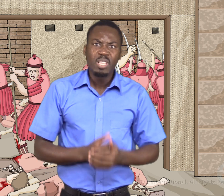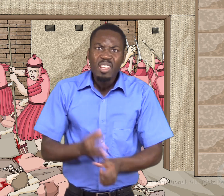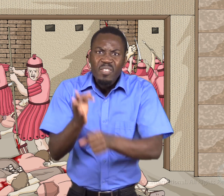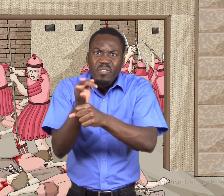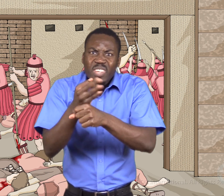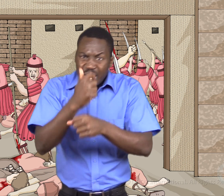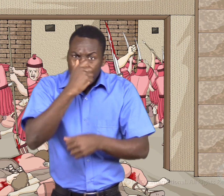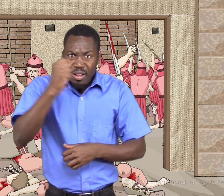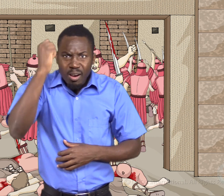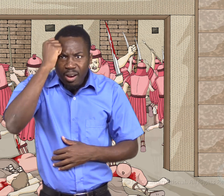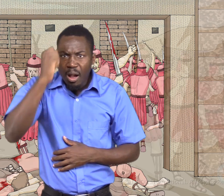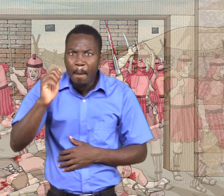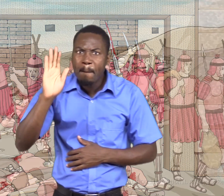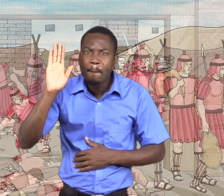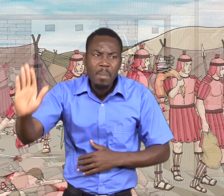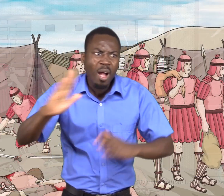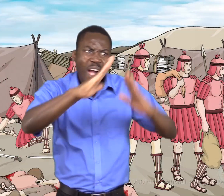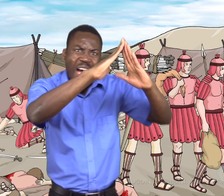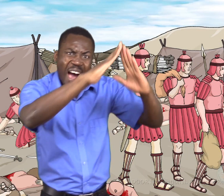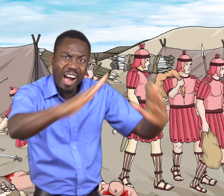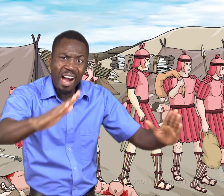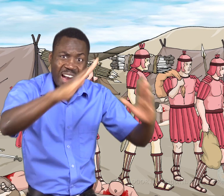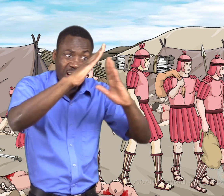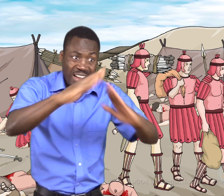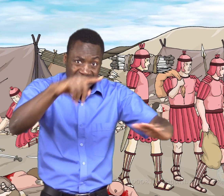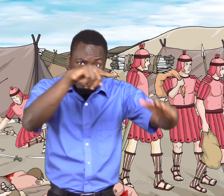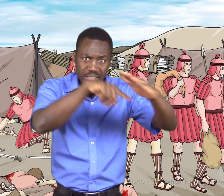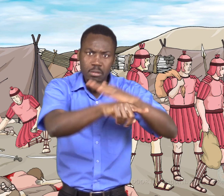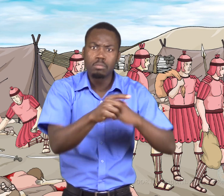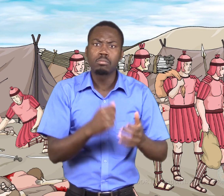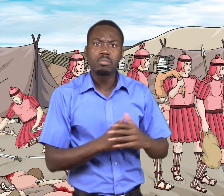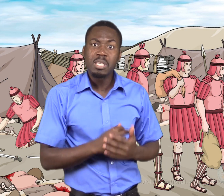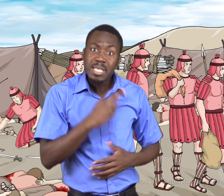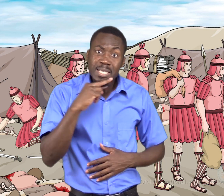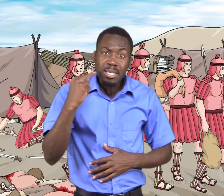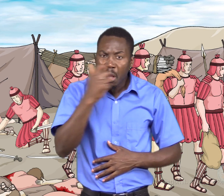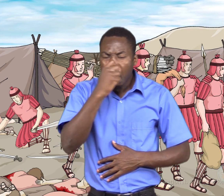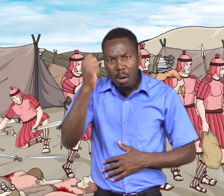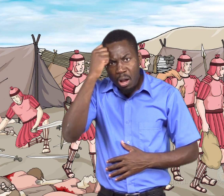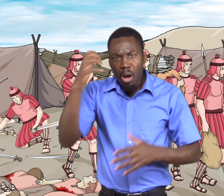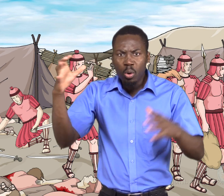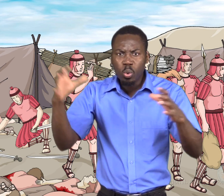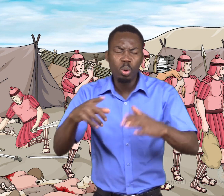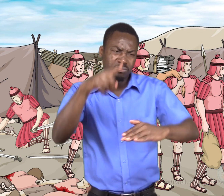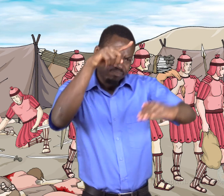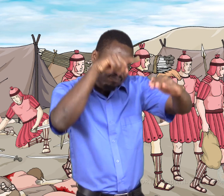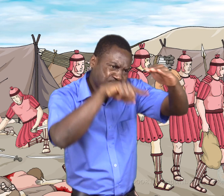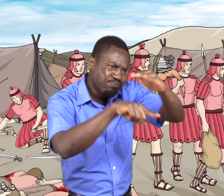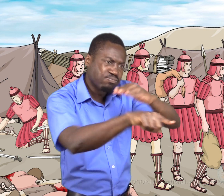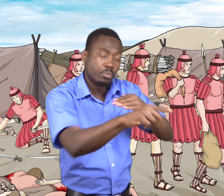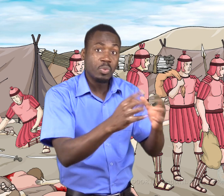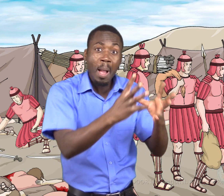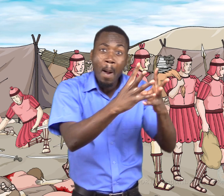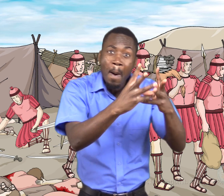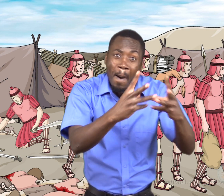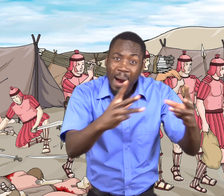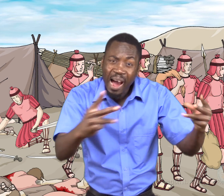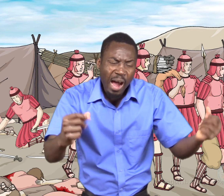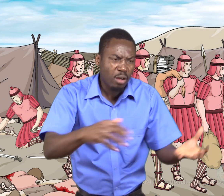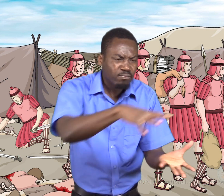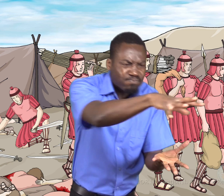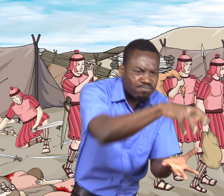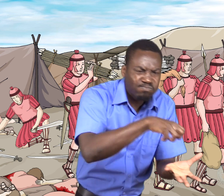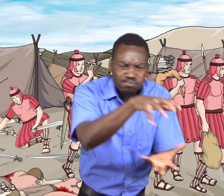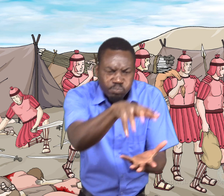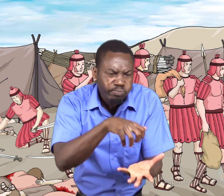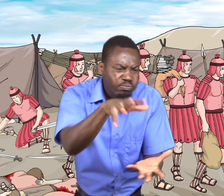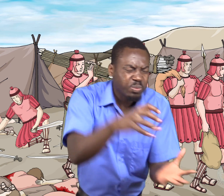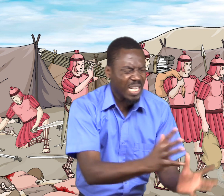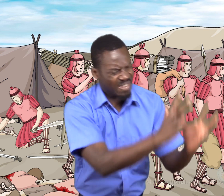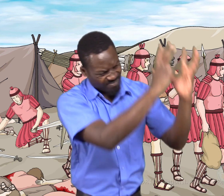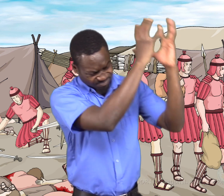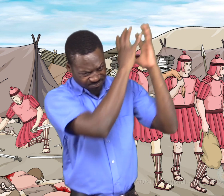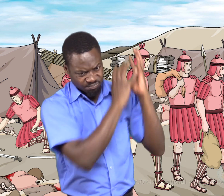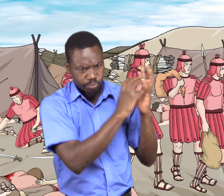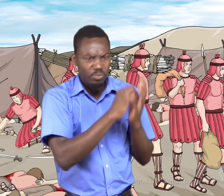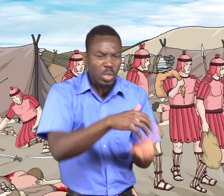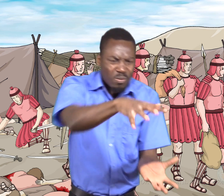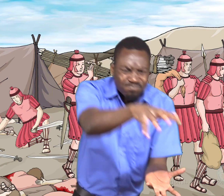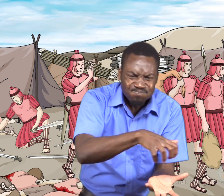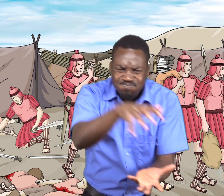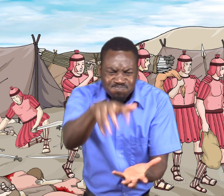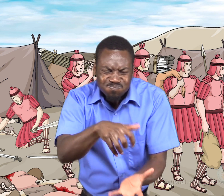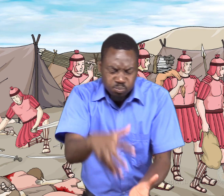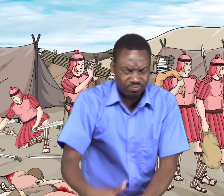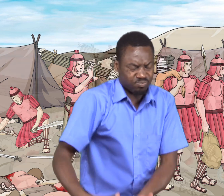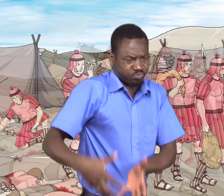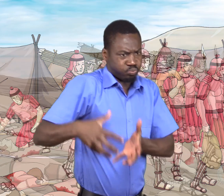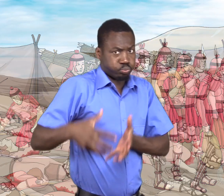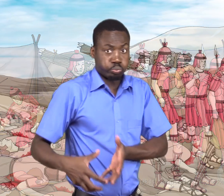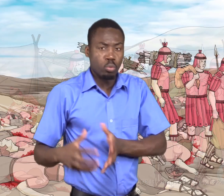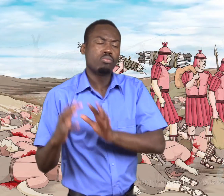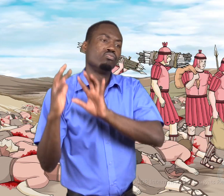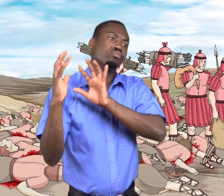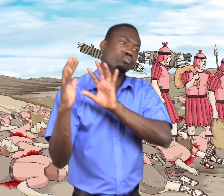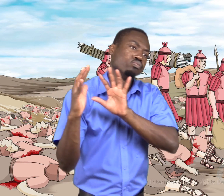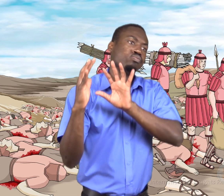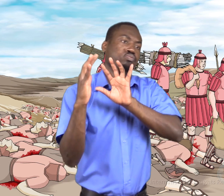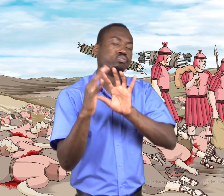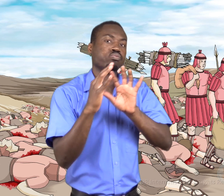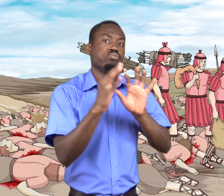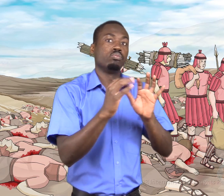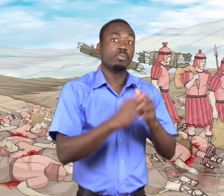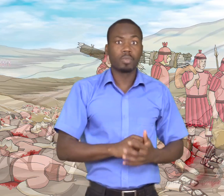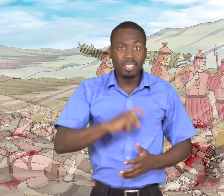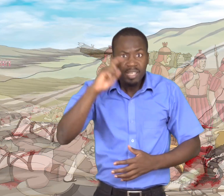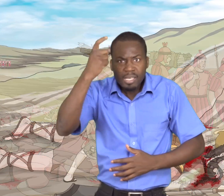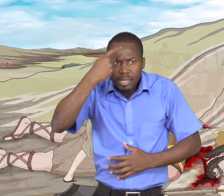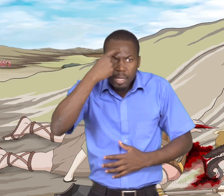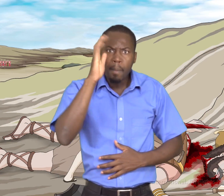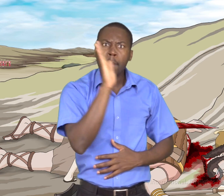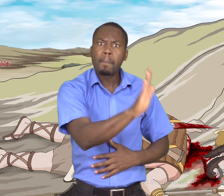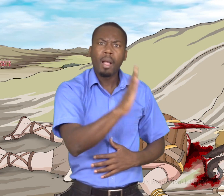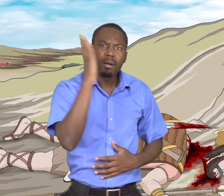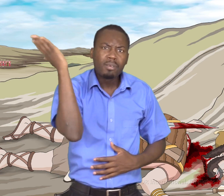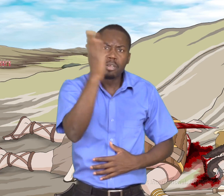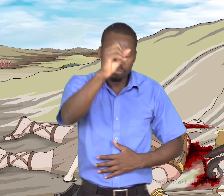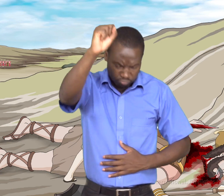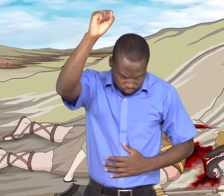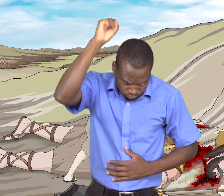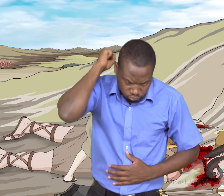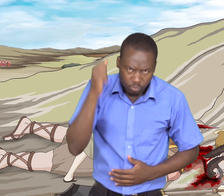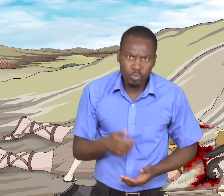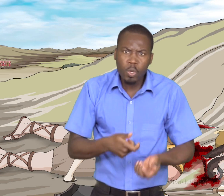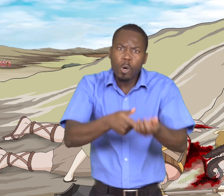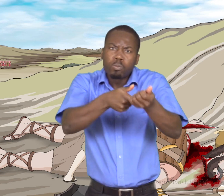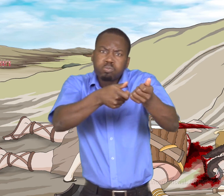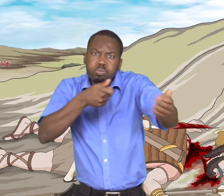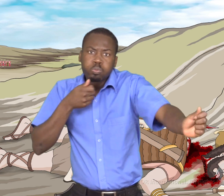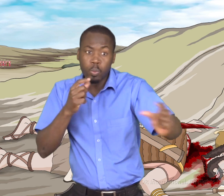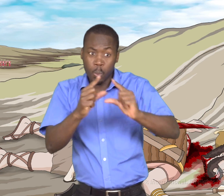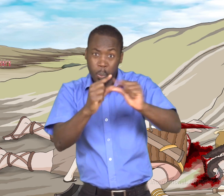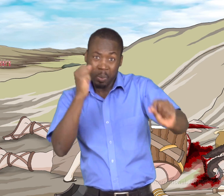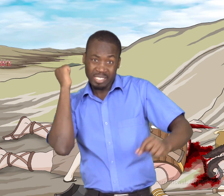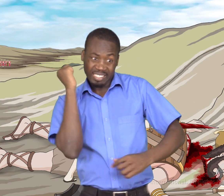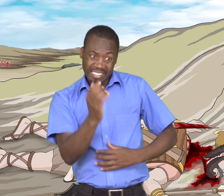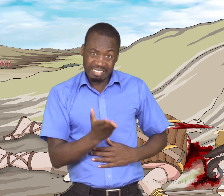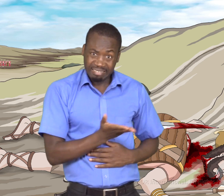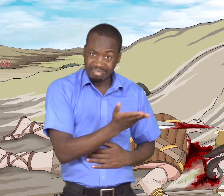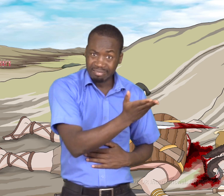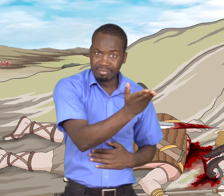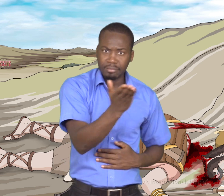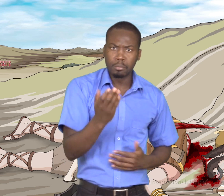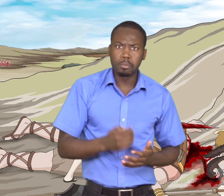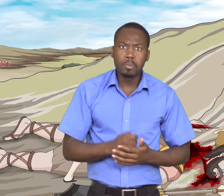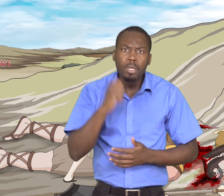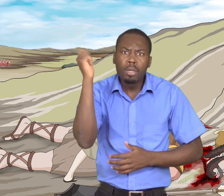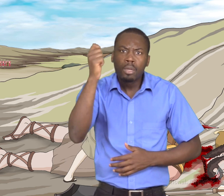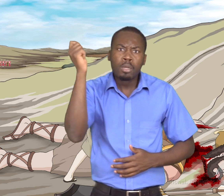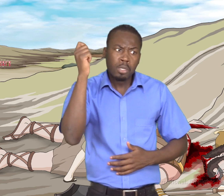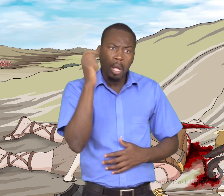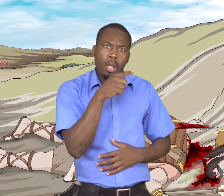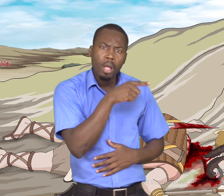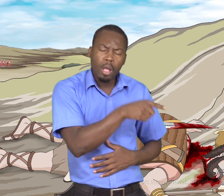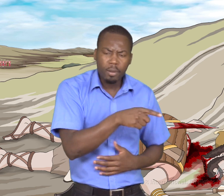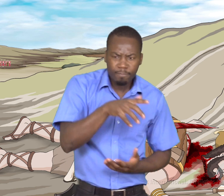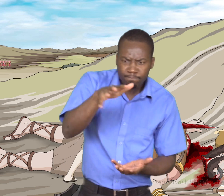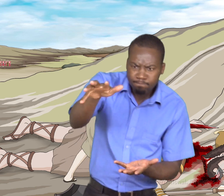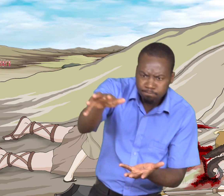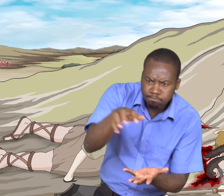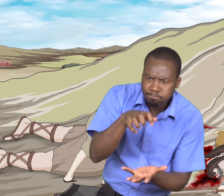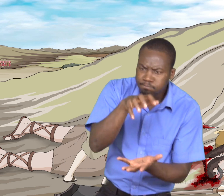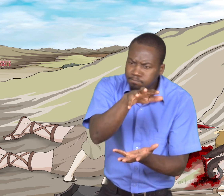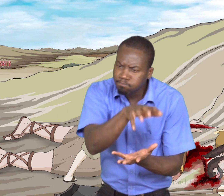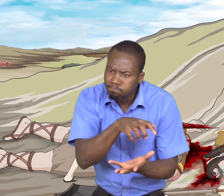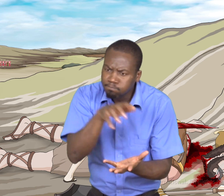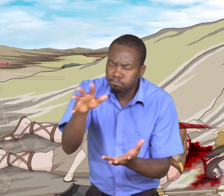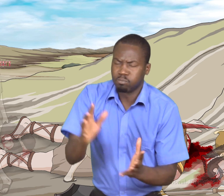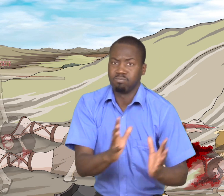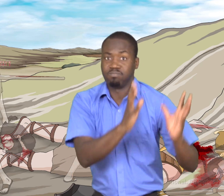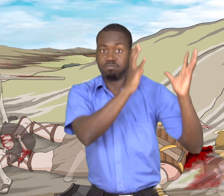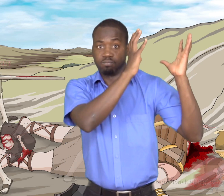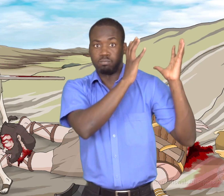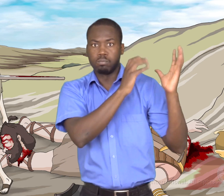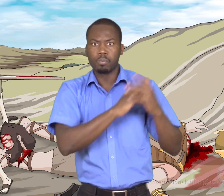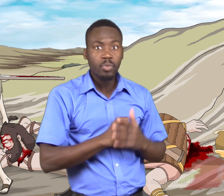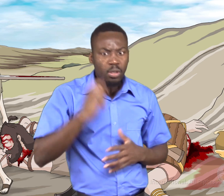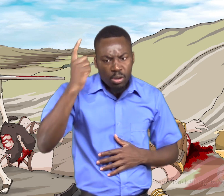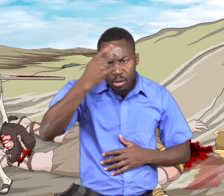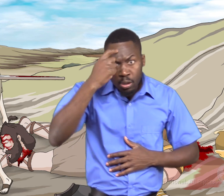When the Israelites returned from their pursuit of the Philistines, they plundered their camps.